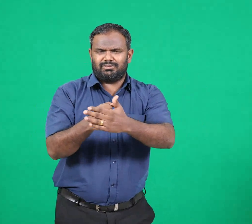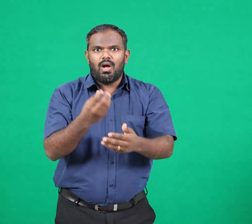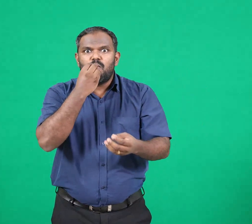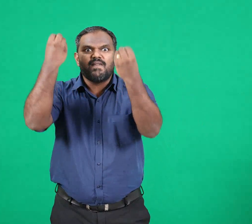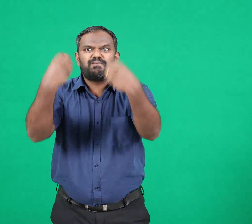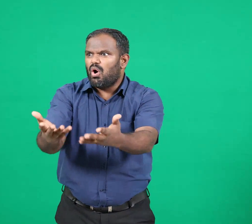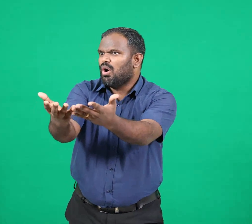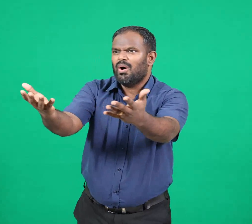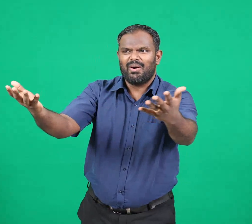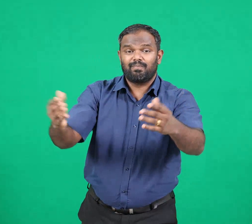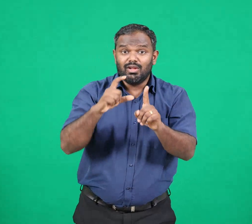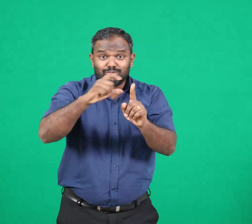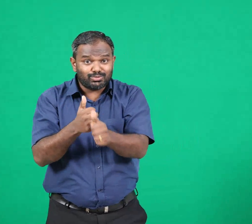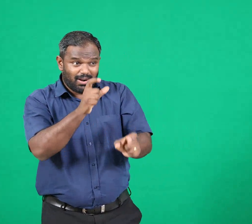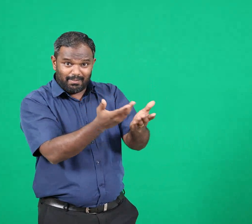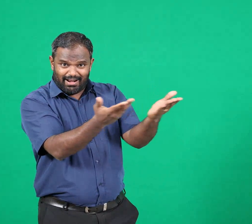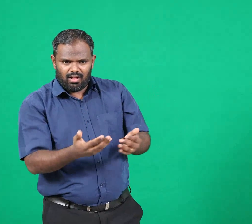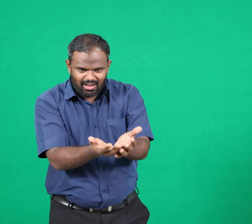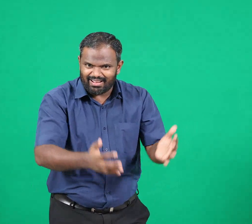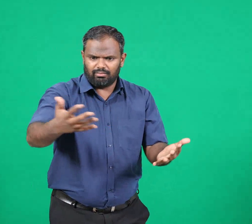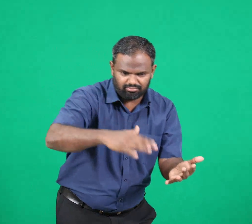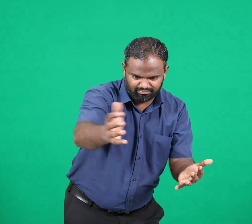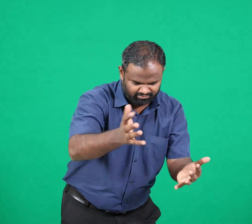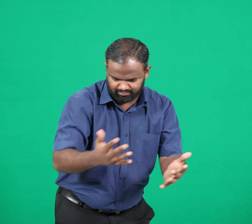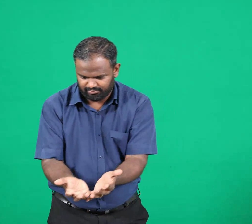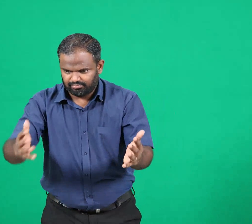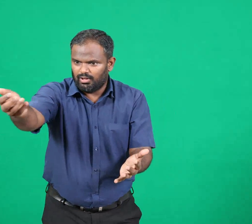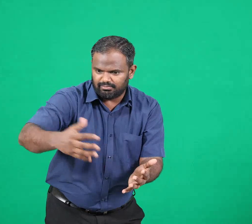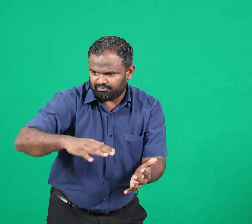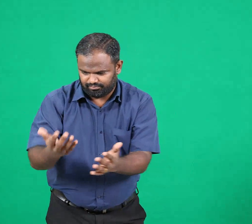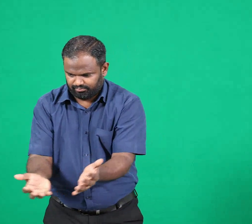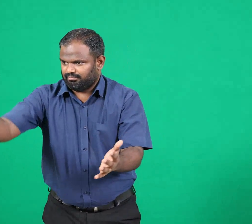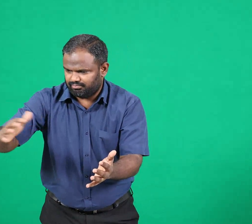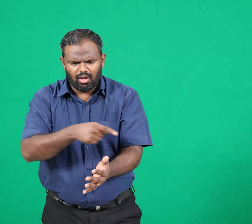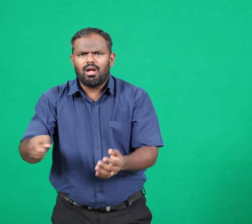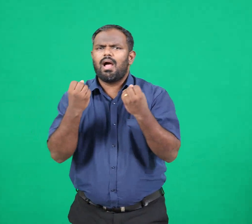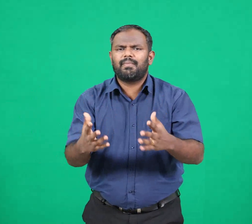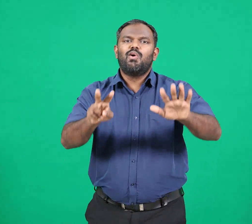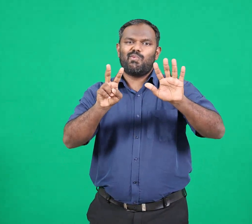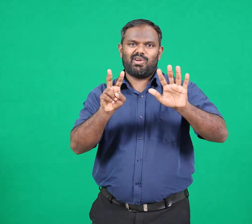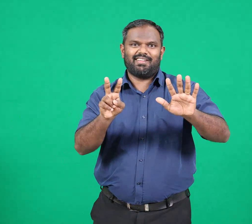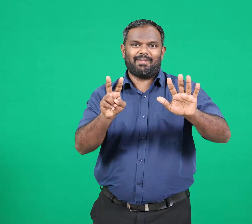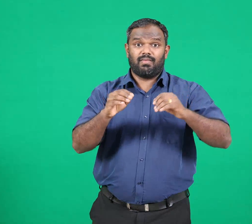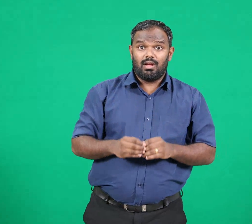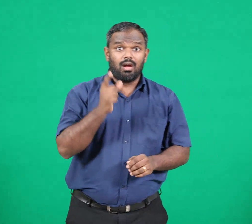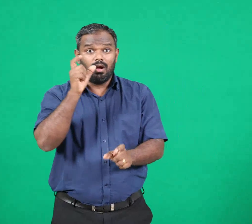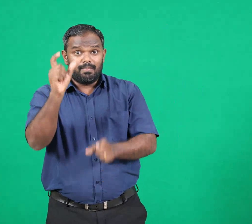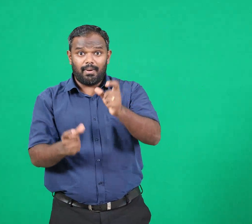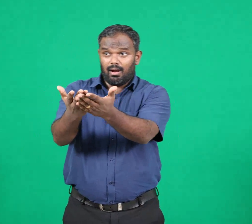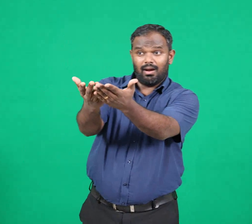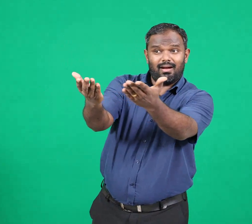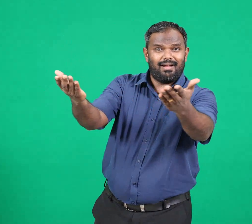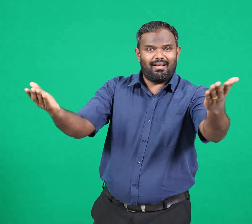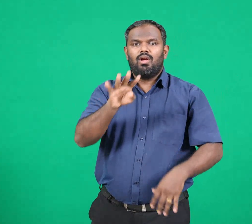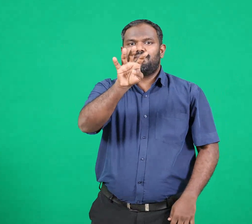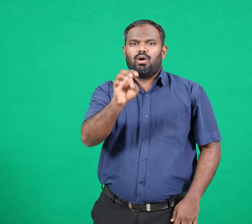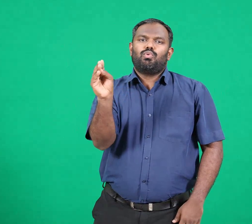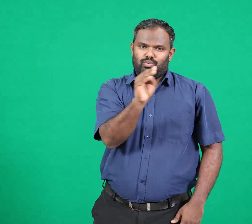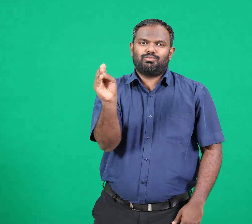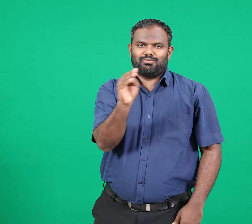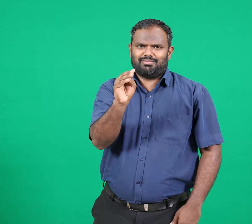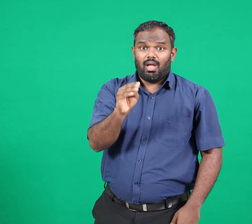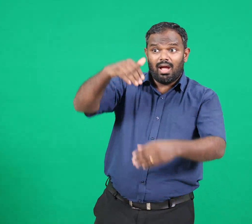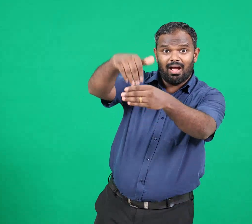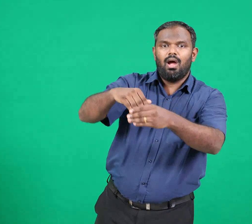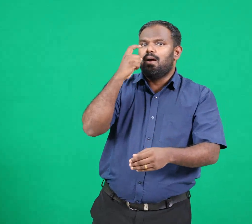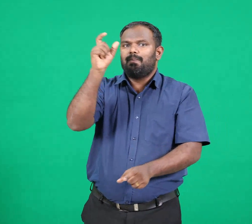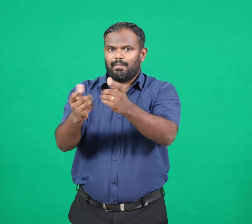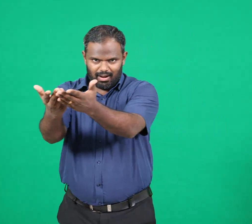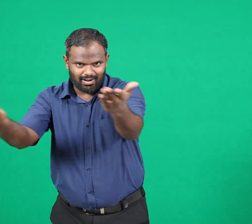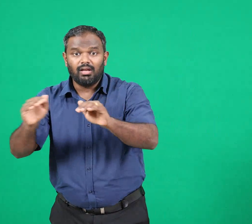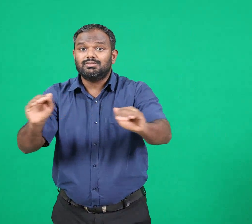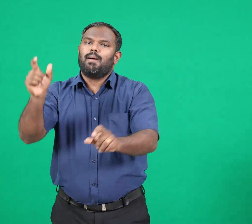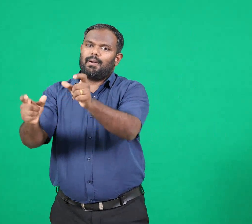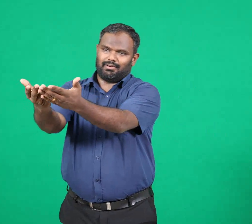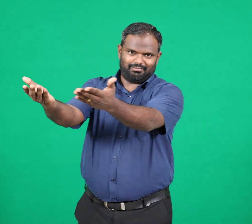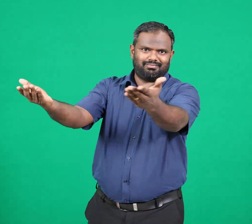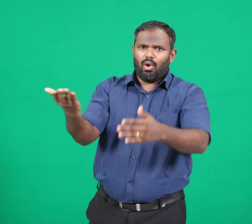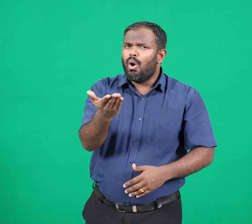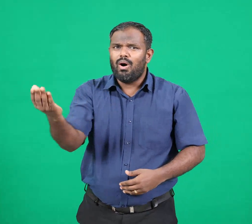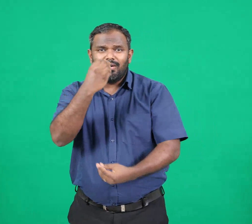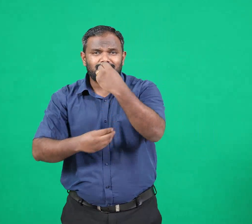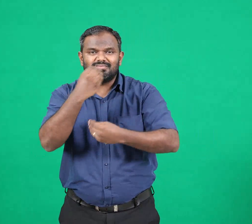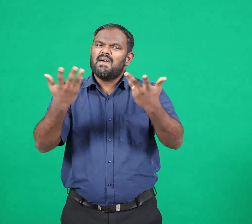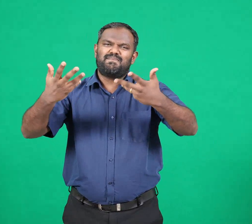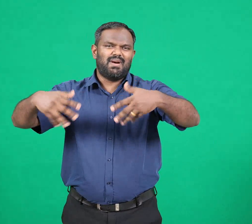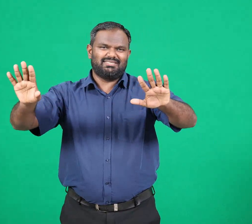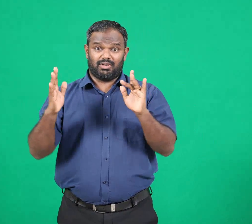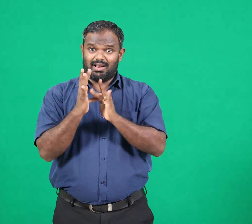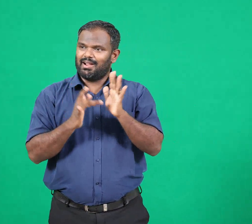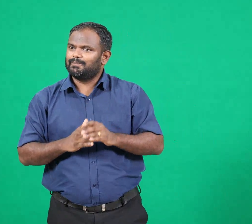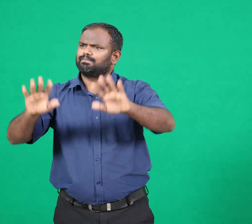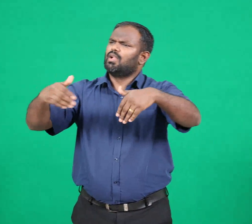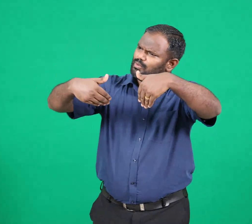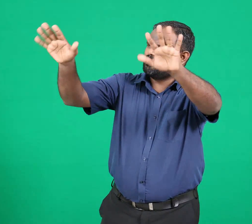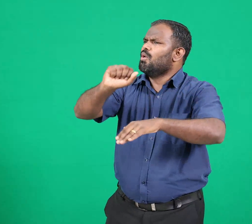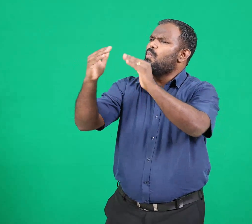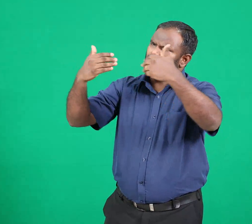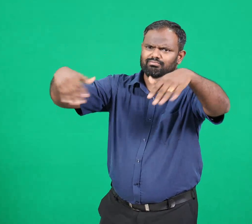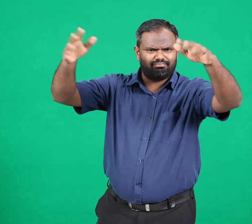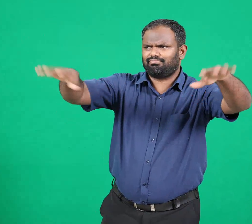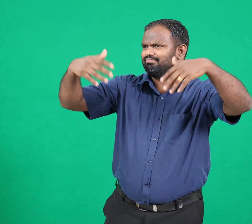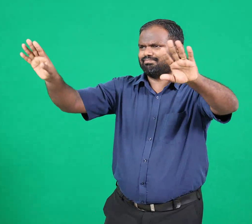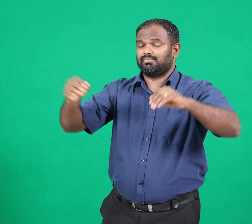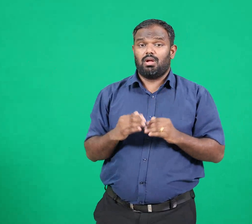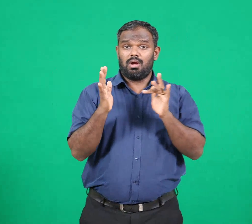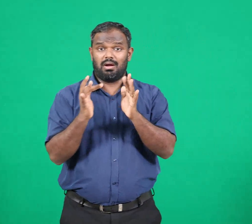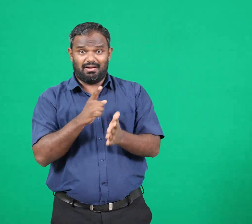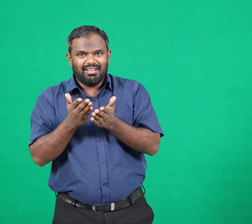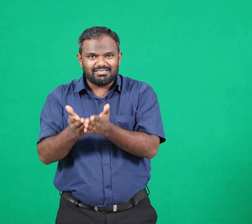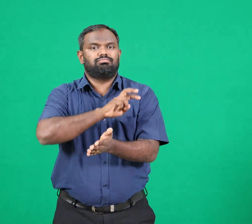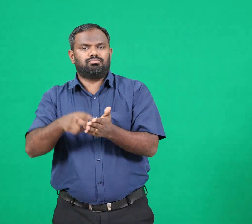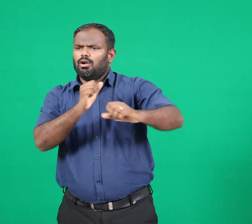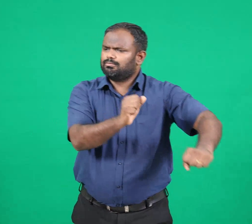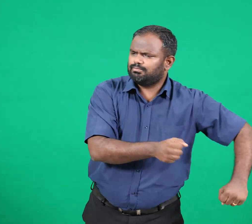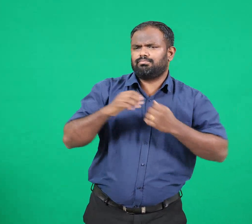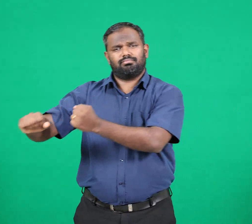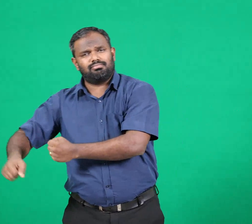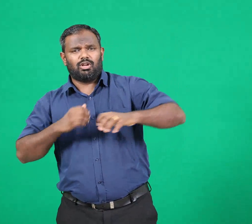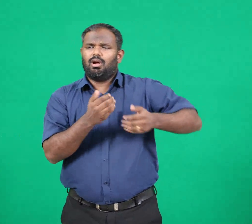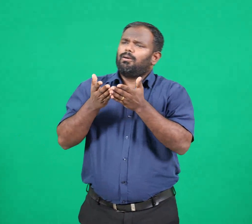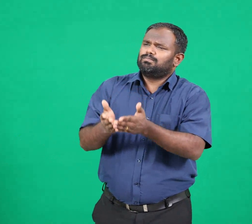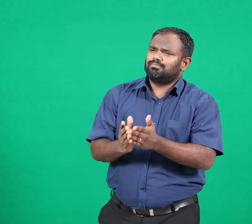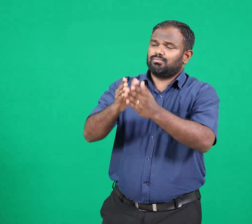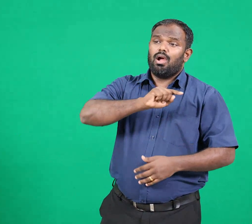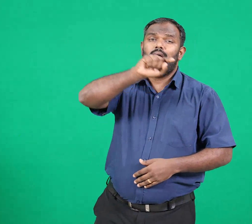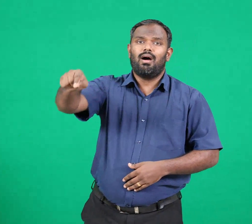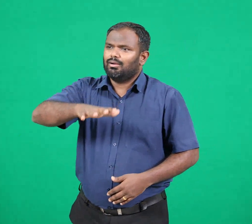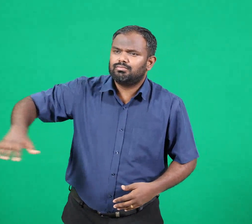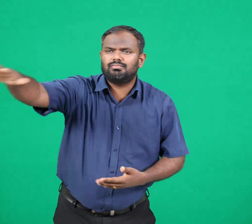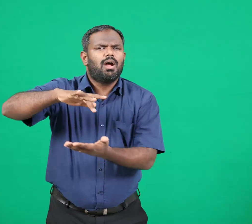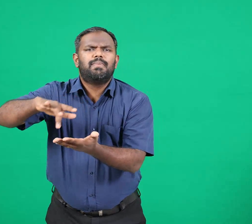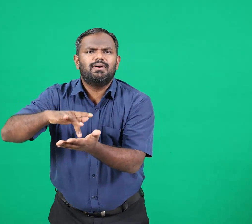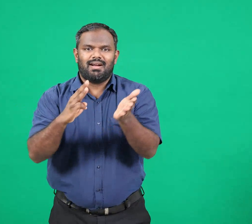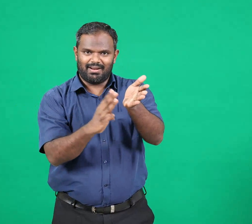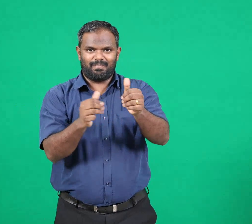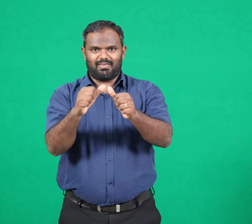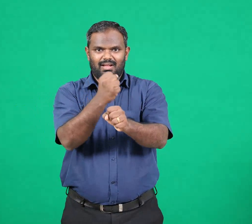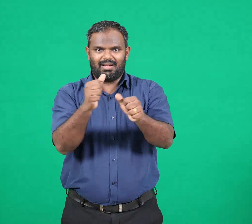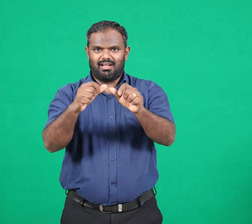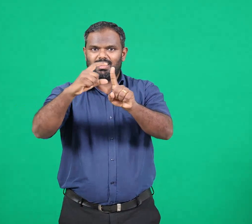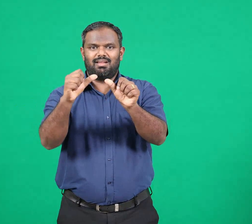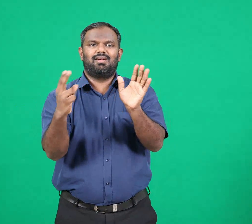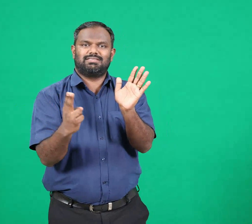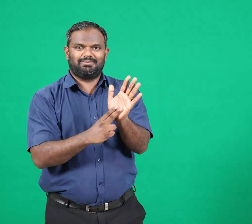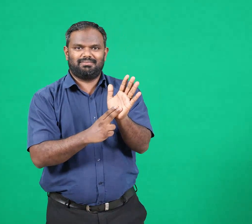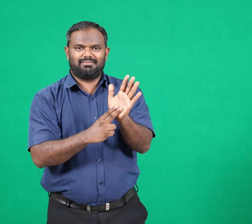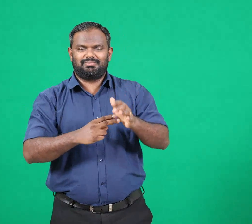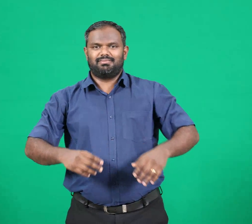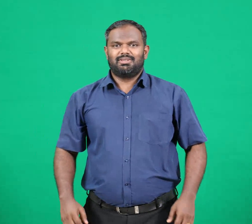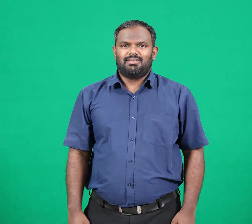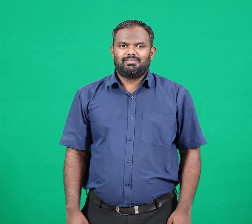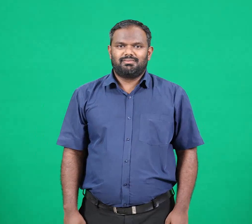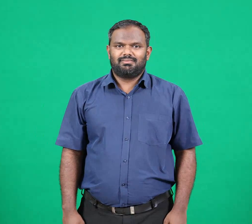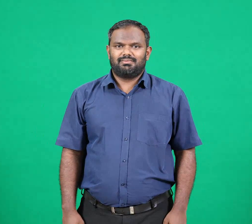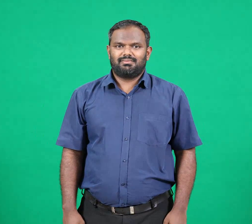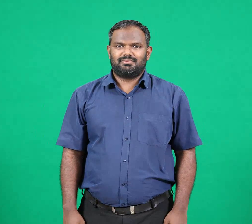They all ate and were satisfied, and the disciples picked up seven basketfuls of broken pieces that were left over. A total of four thousand men were fed, in addition to women and children. After Jesus had dismissed the crowds, He got into the boat and went to the region of Magadan.